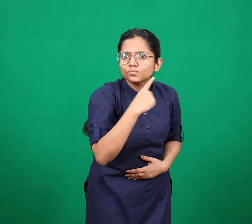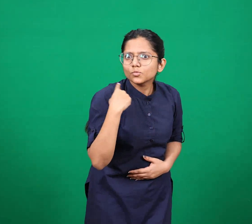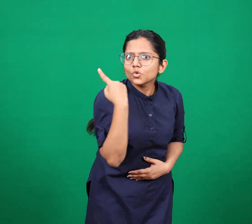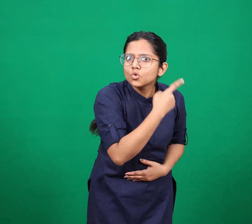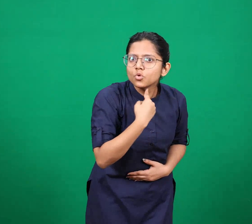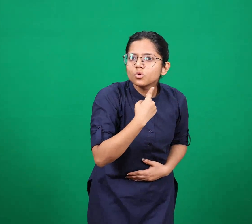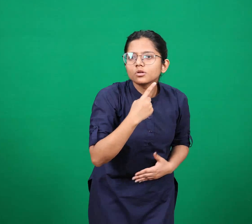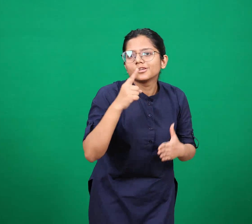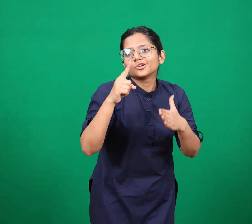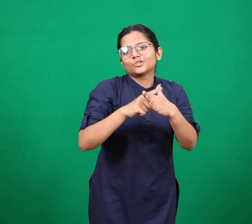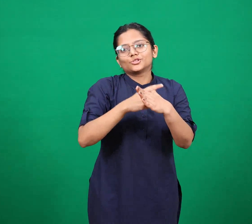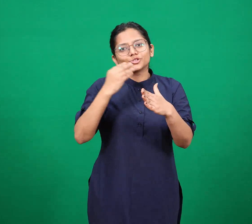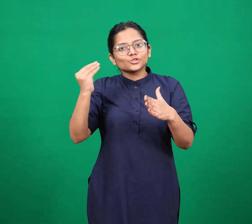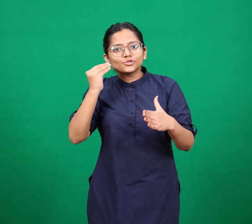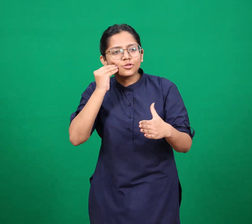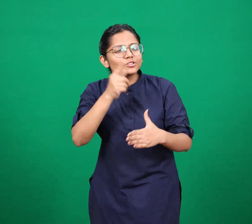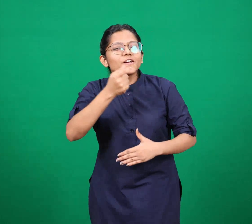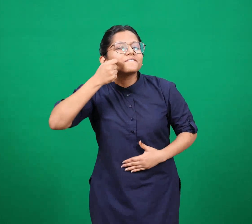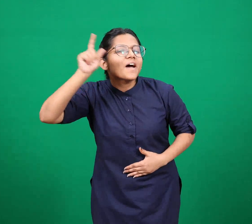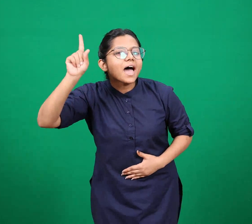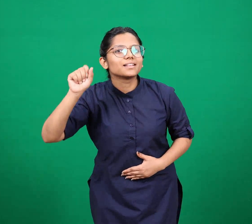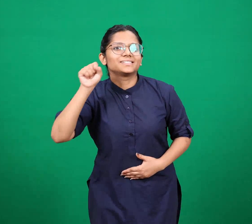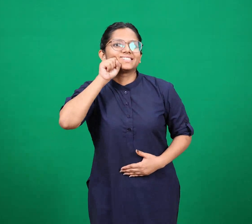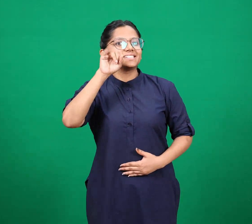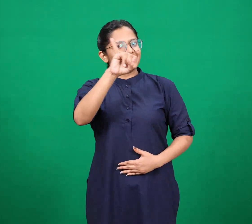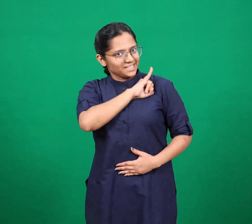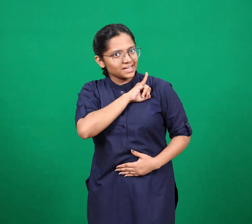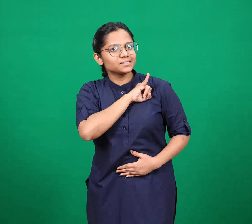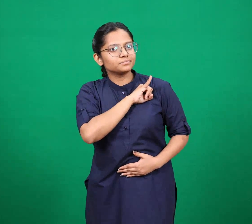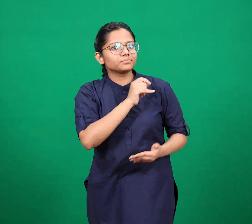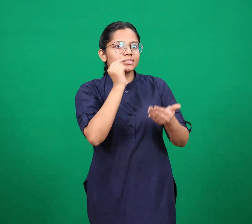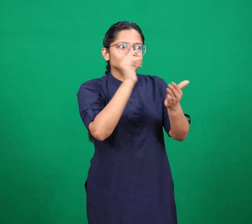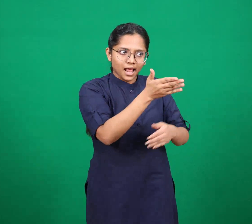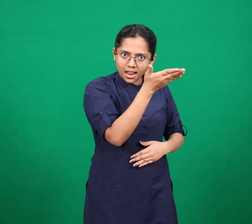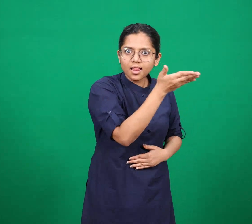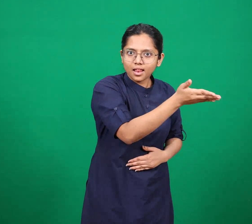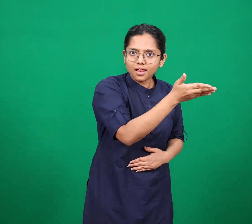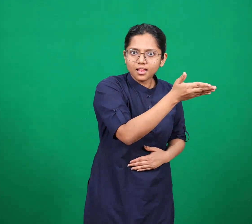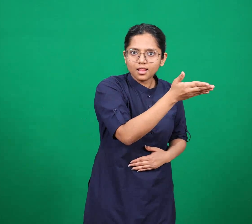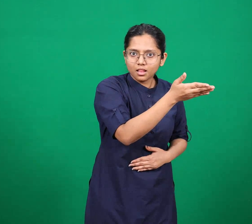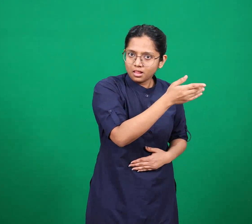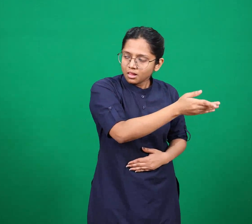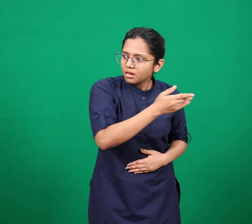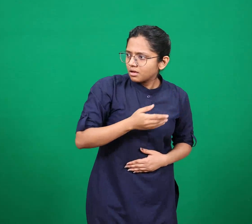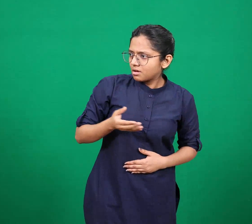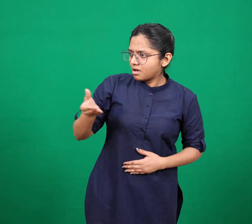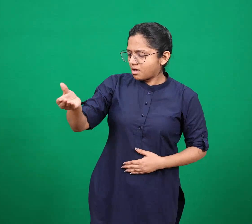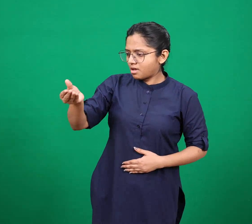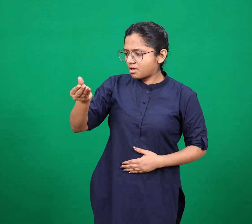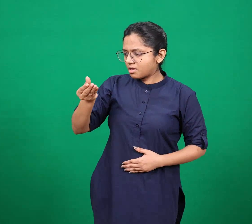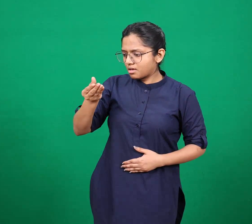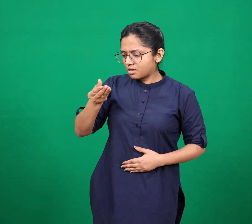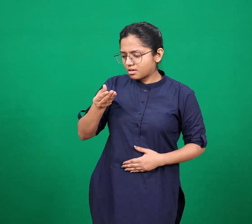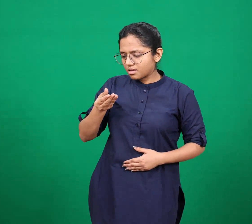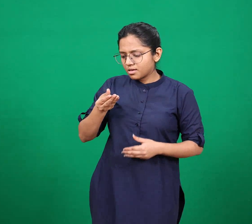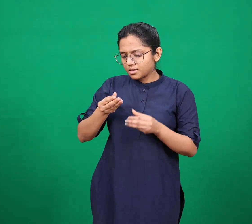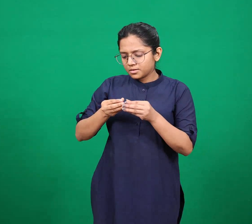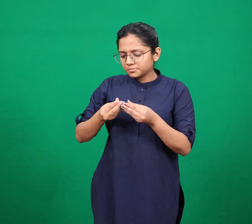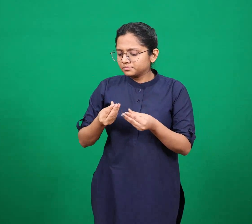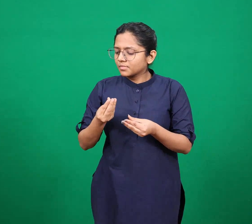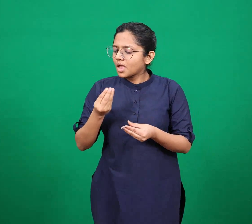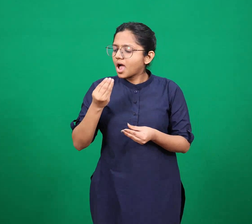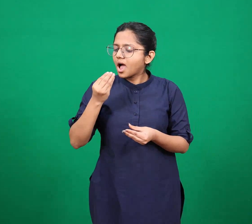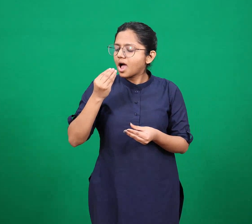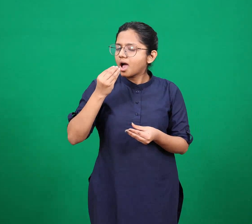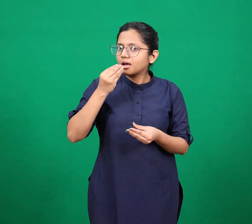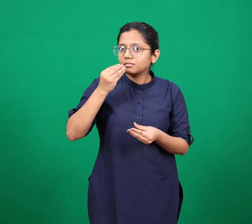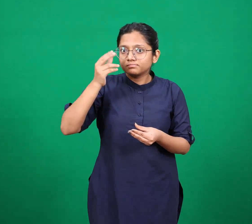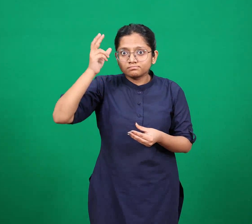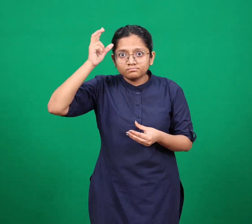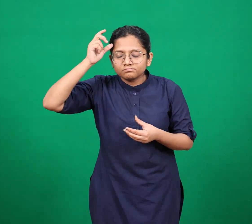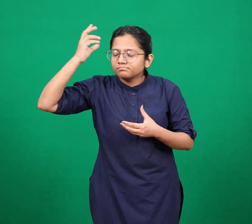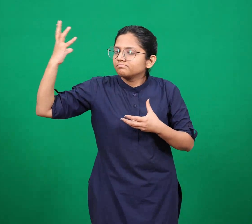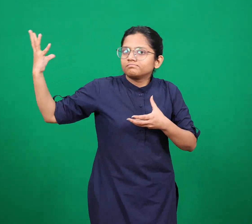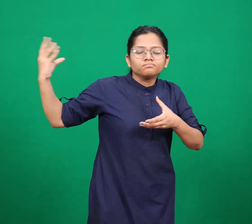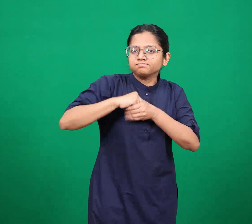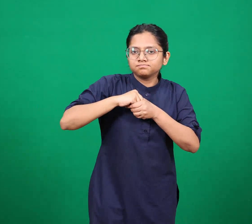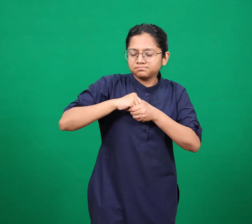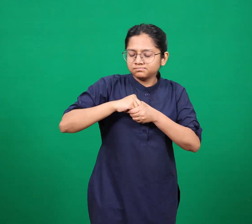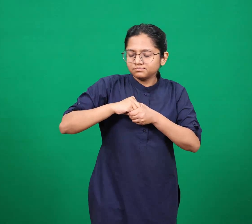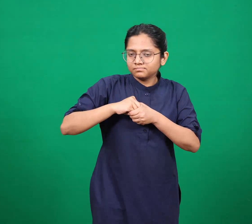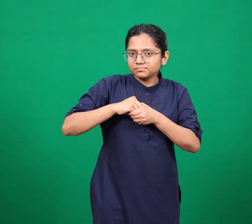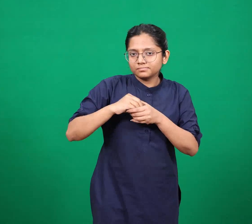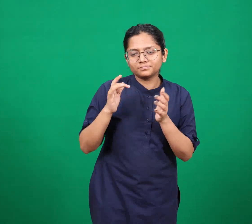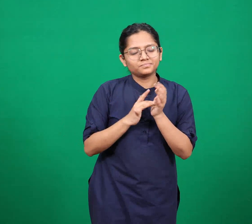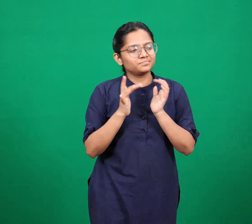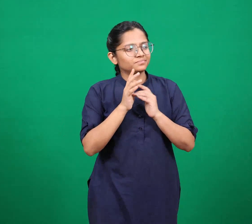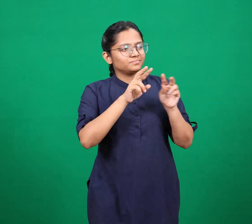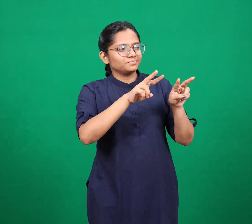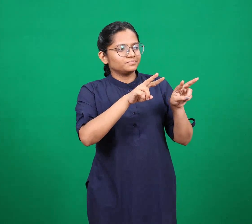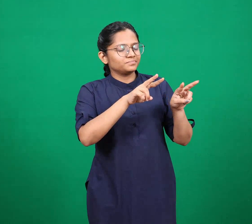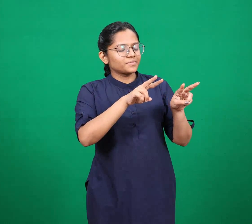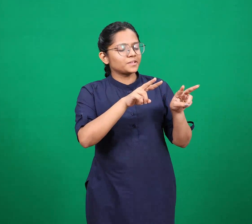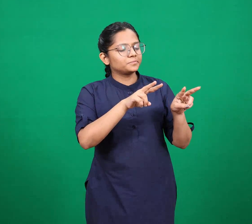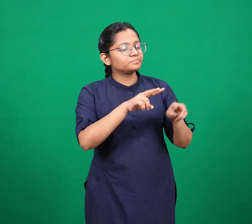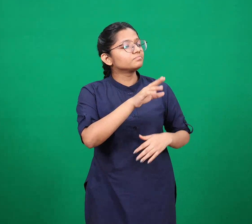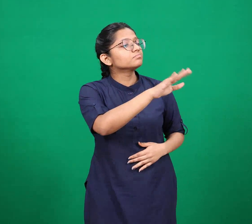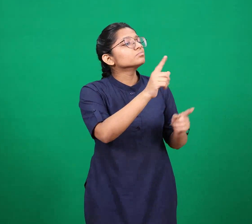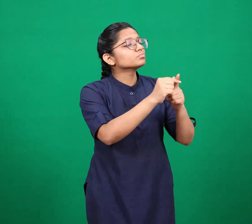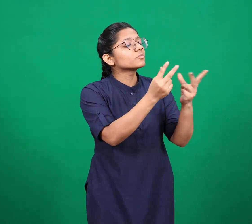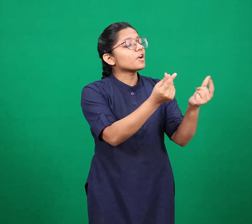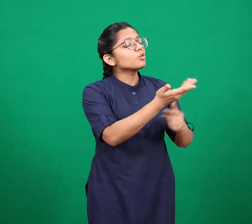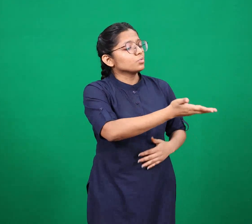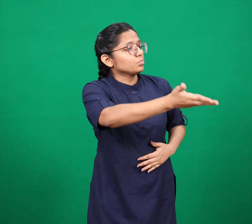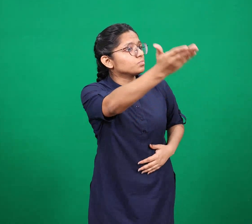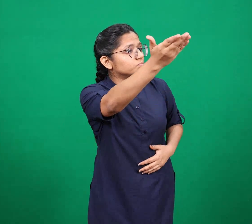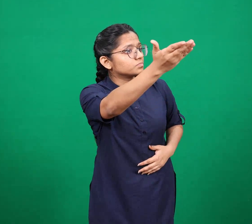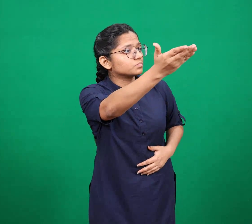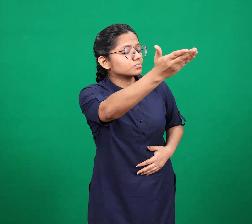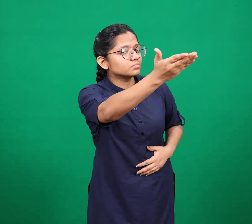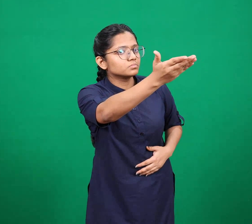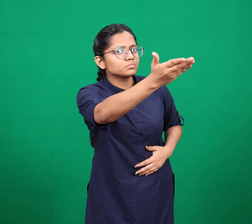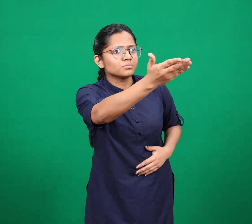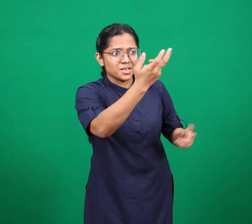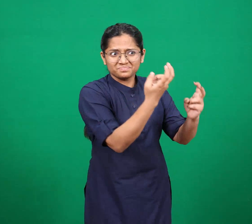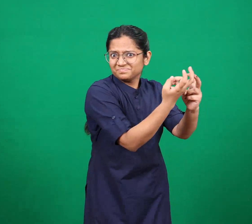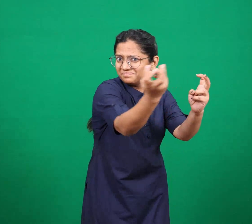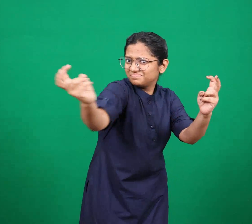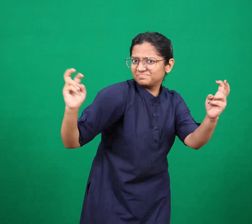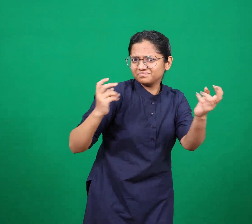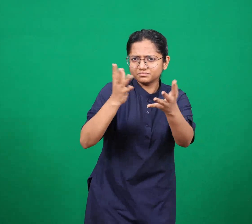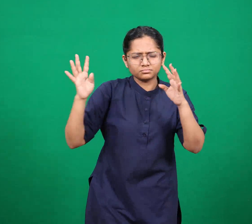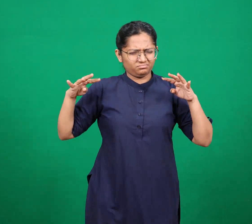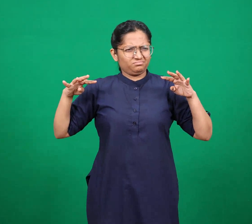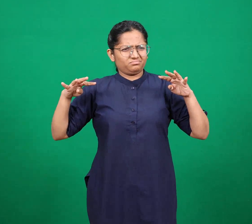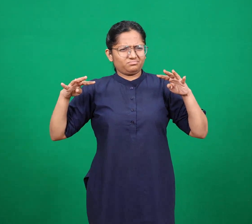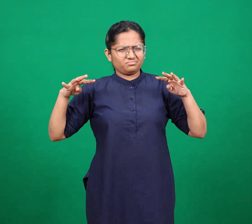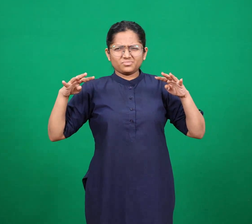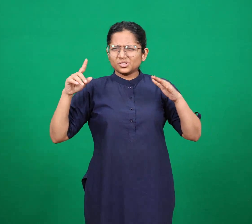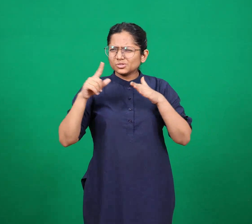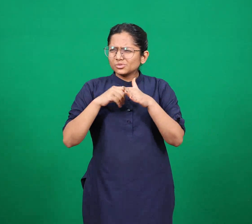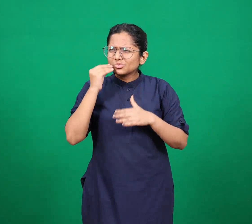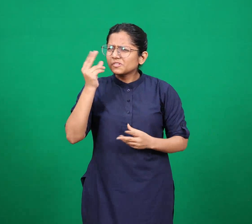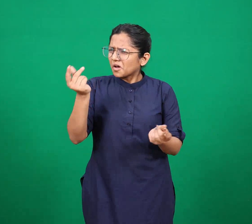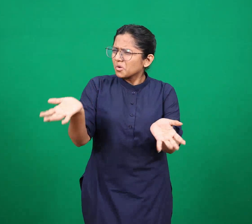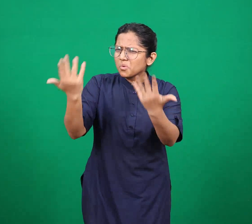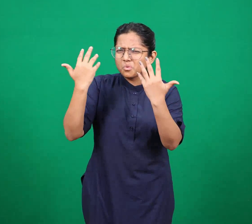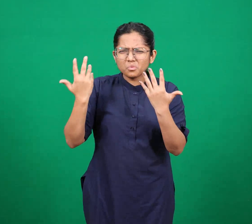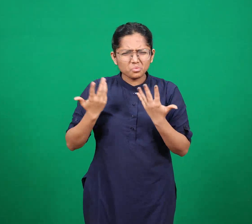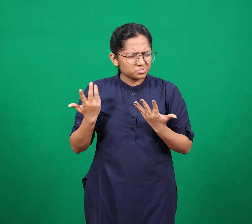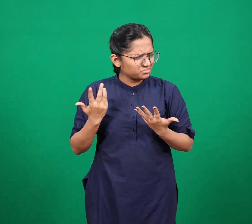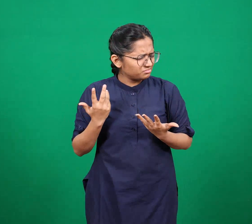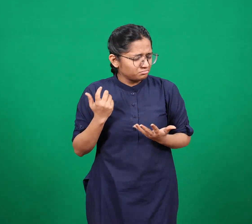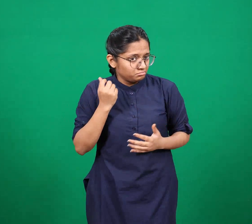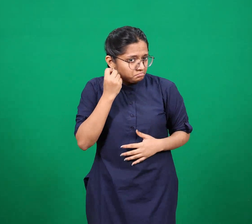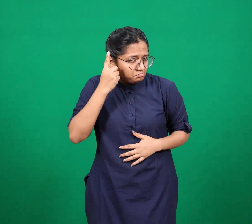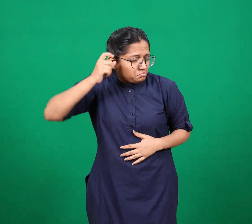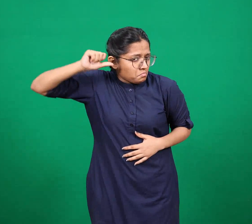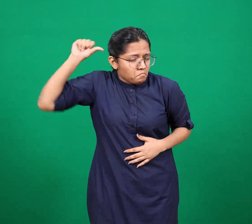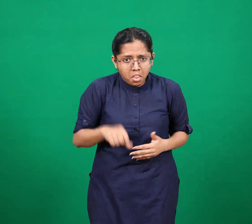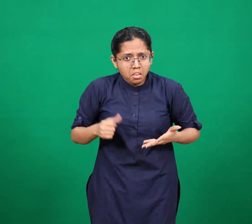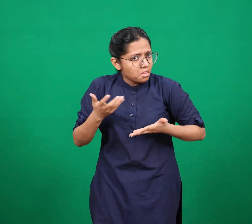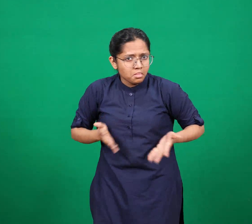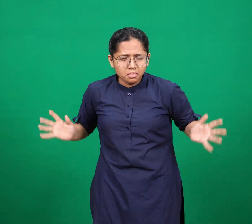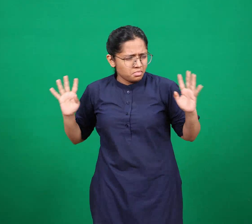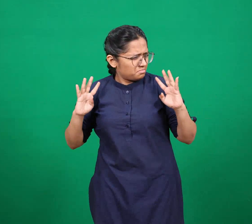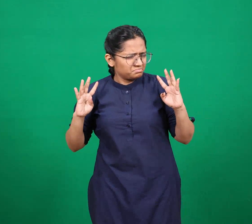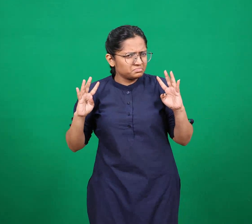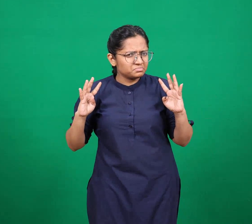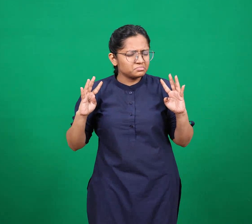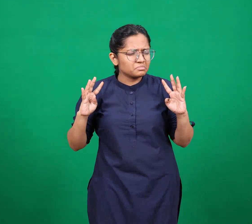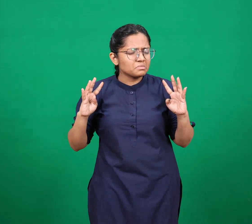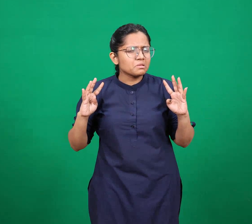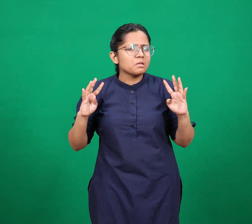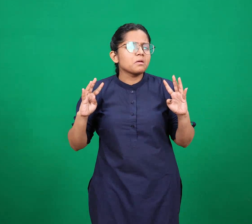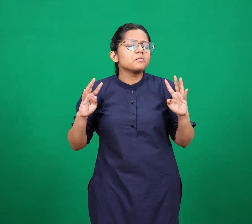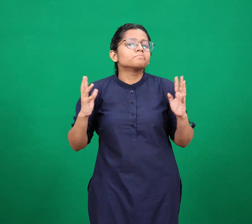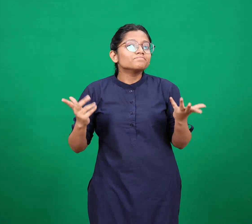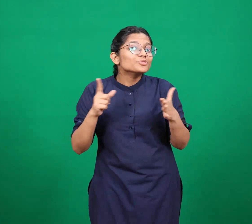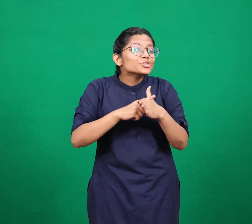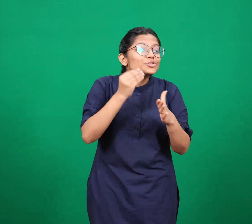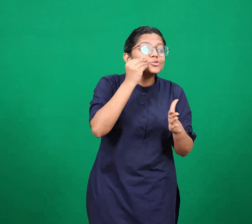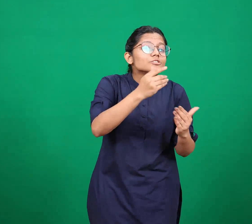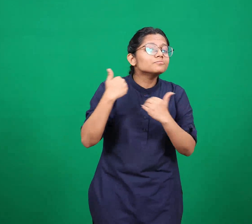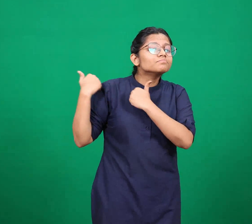And when Judas had taken the morsel, Satan entered into him. Then Jesus said to Judas, "What you are about to do, do quickly."